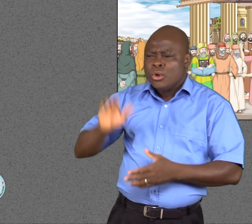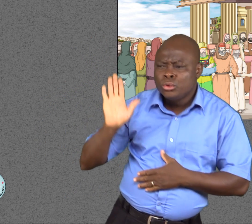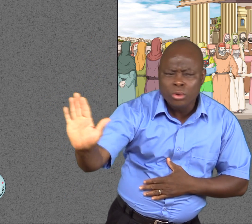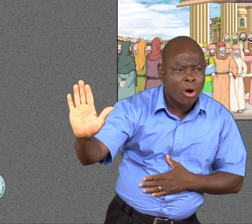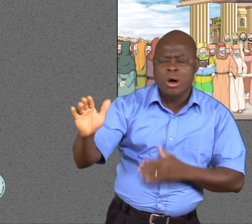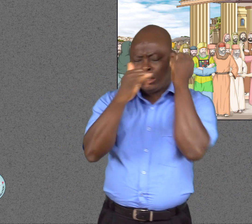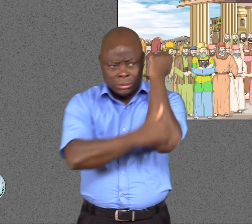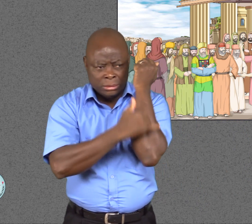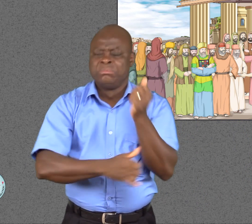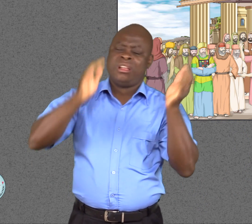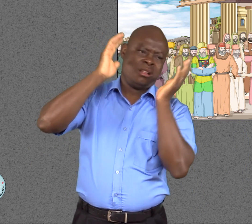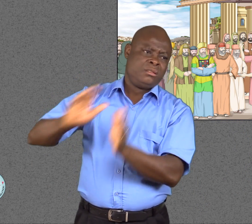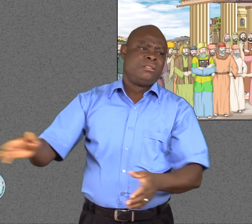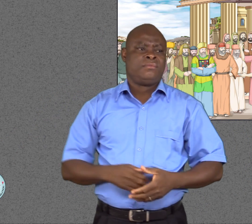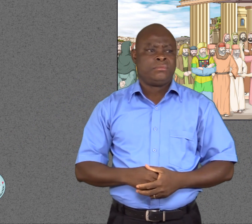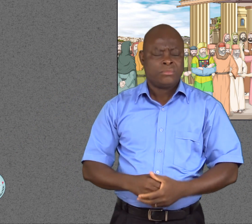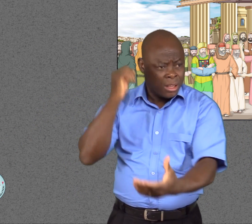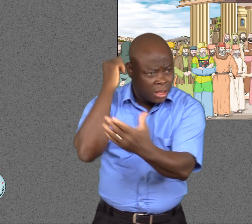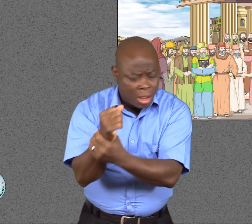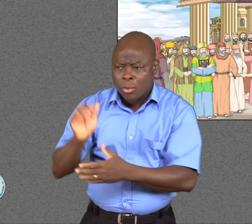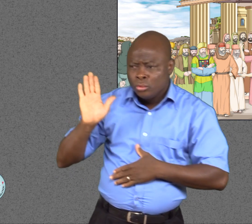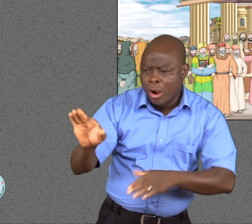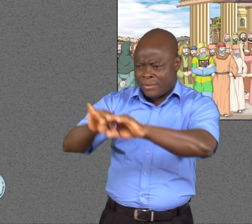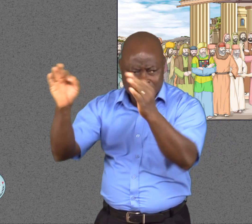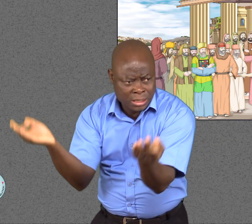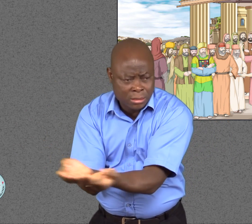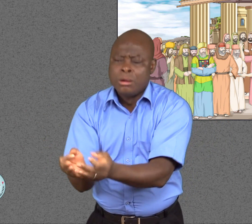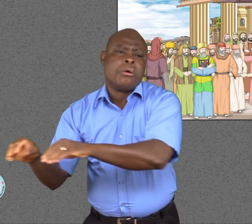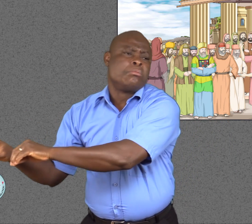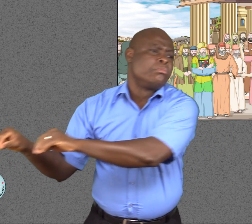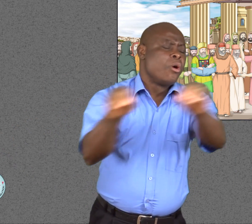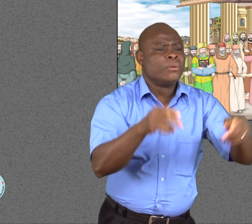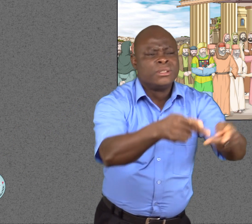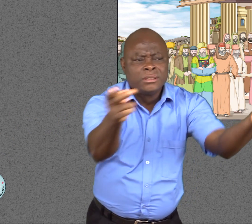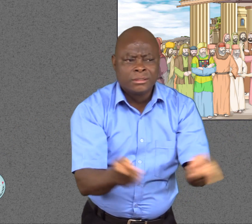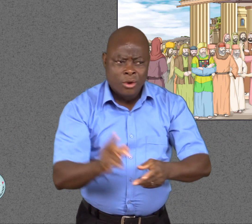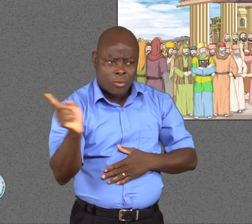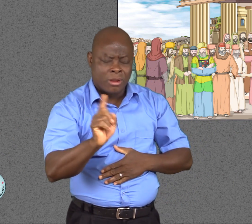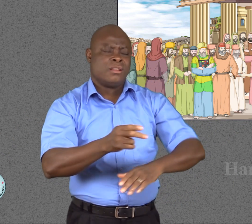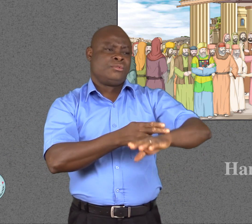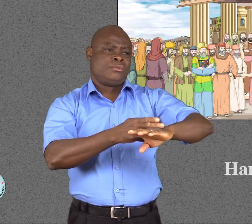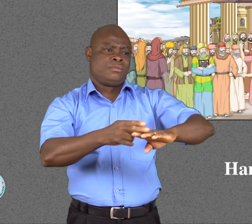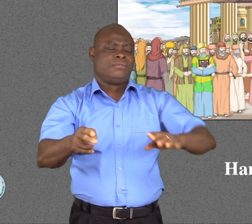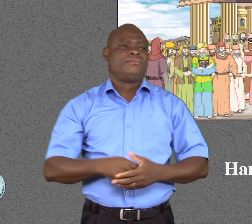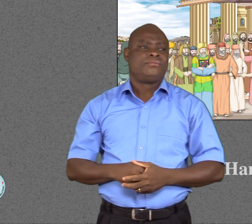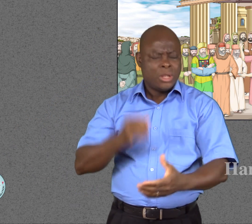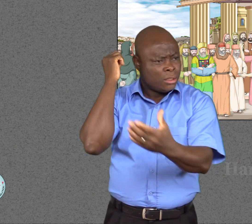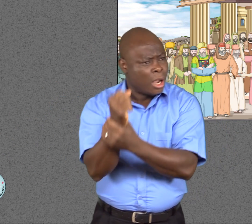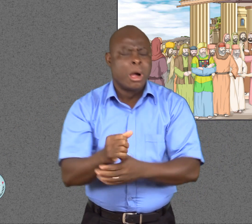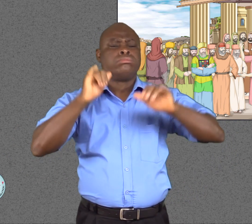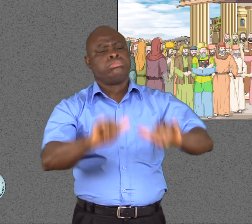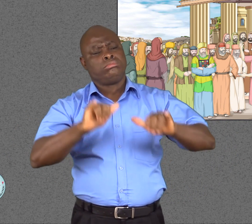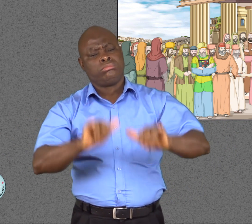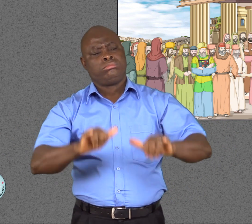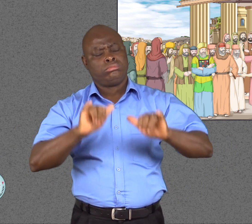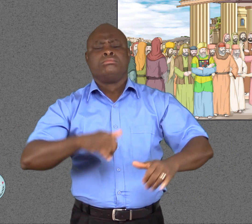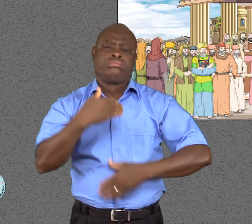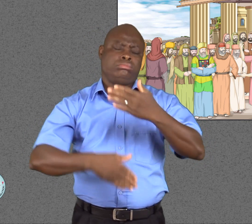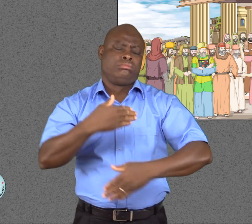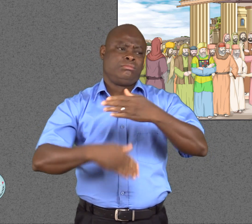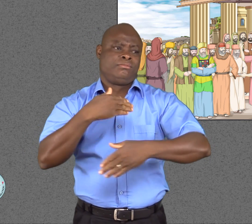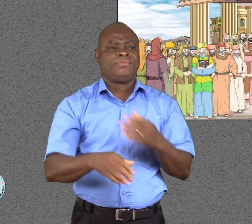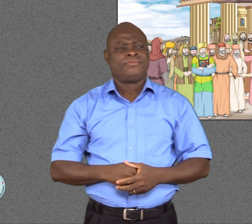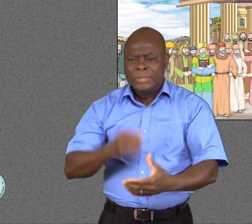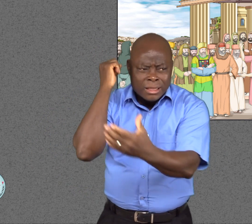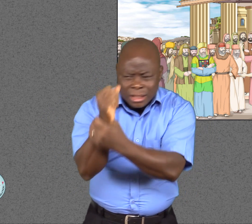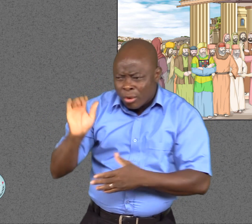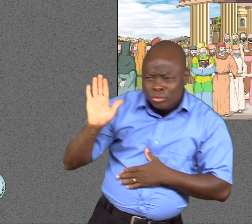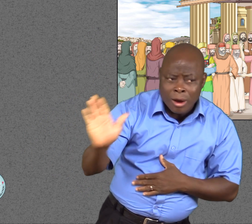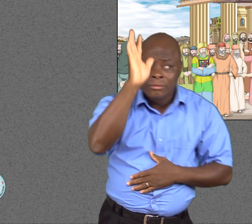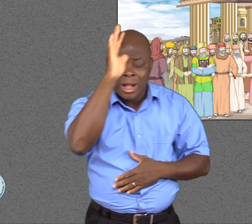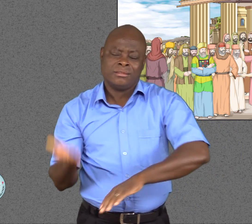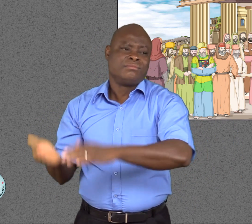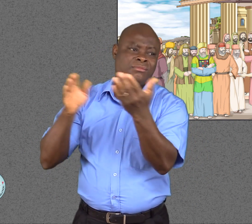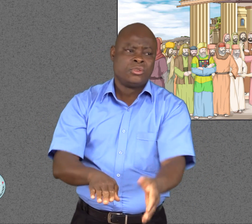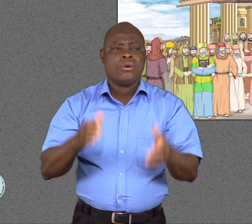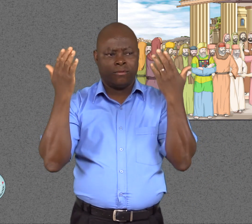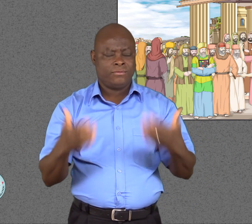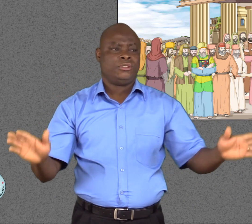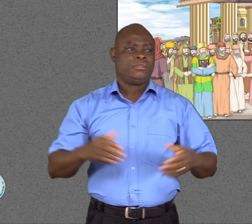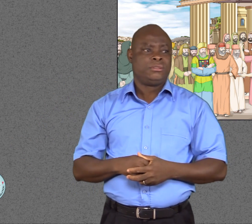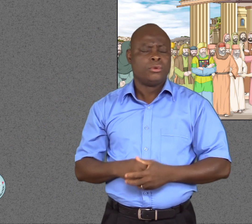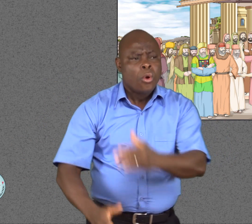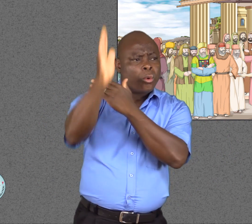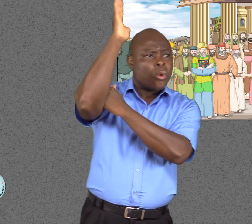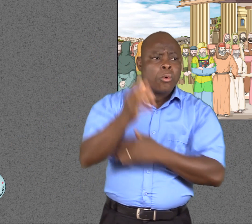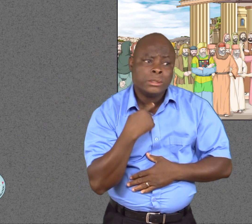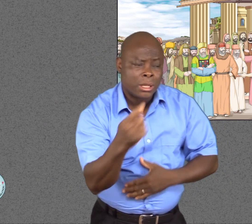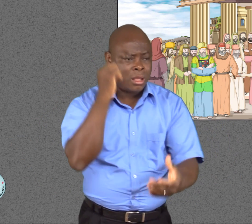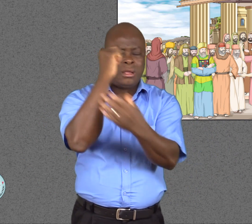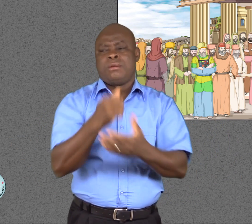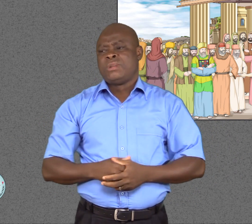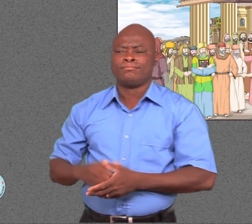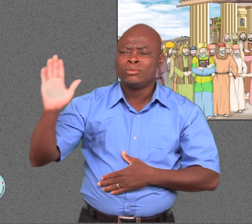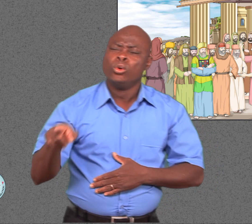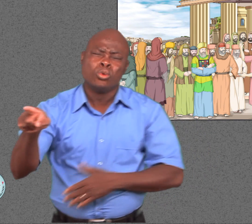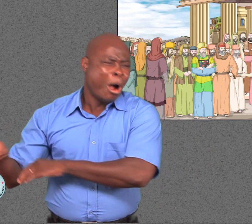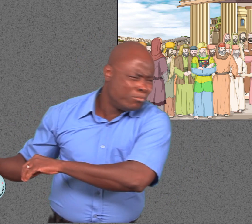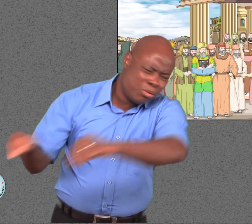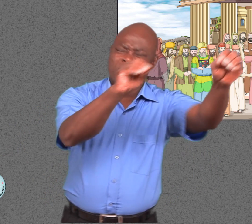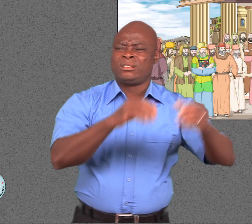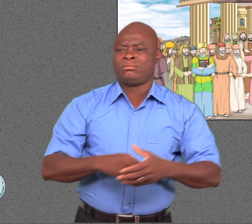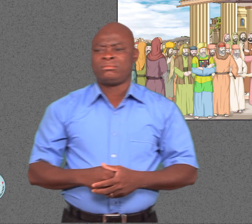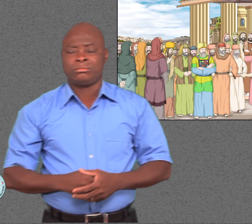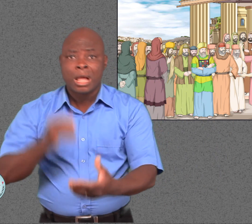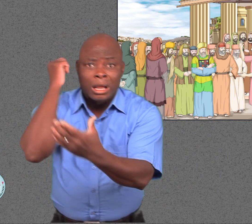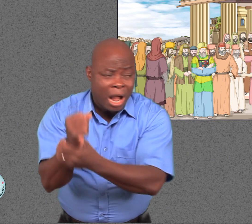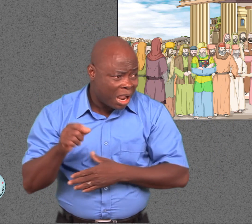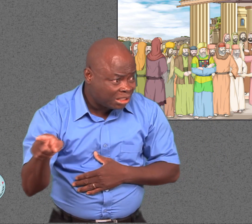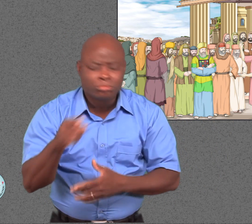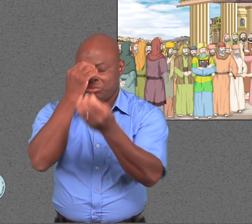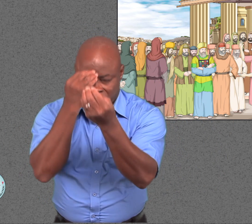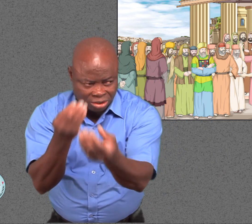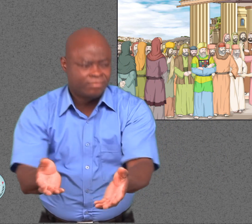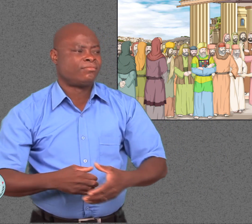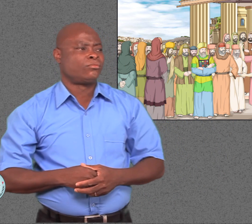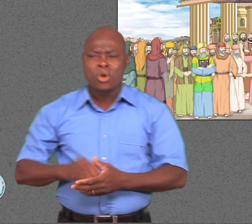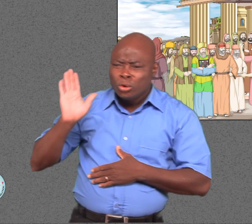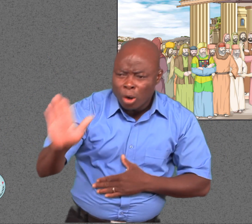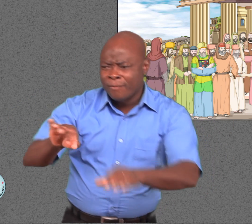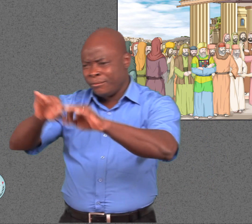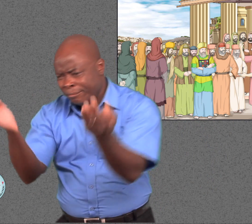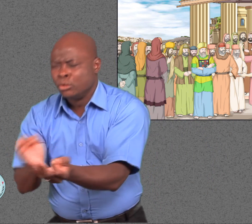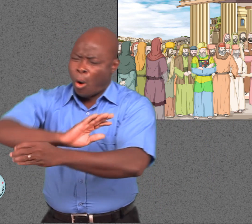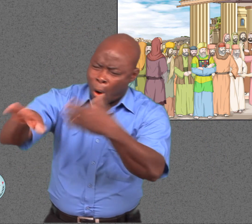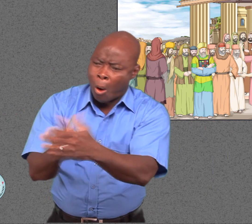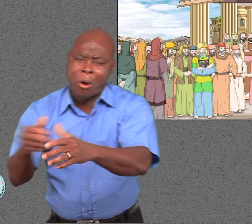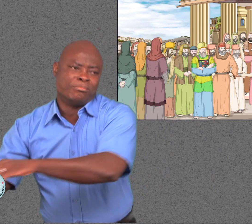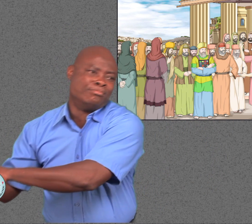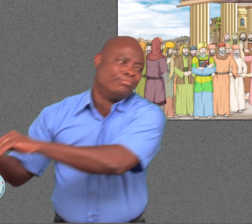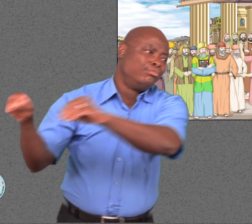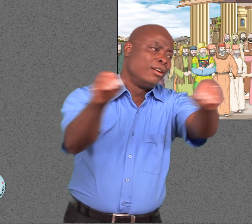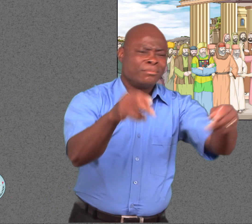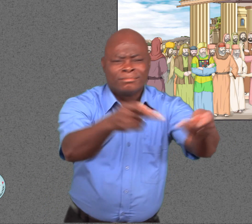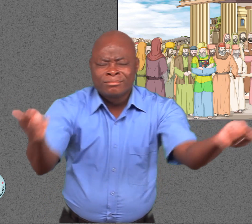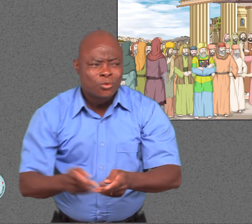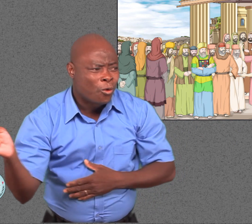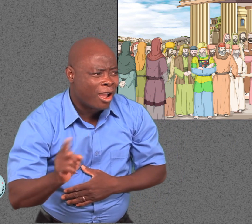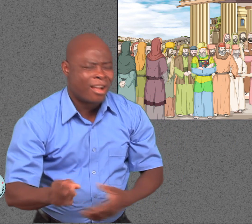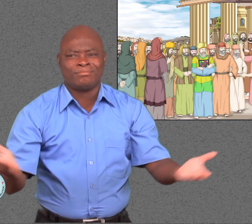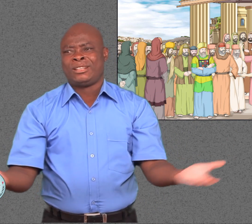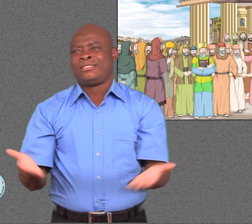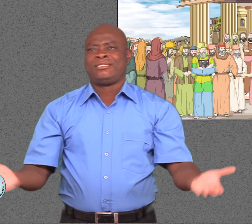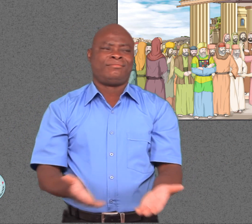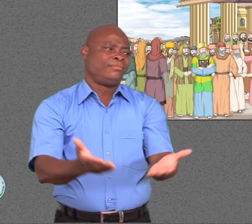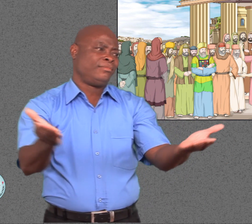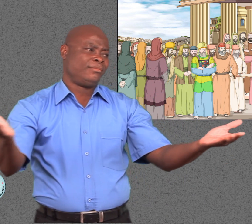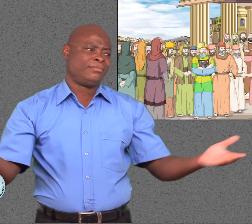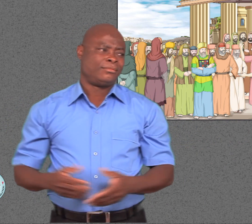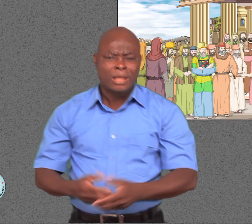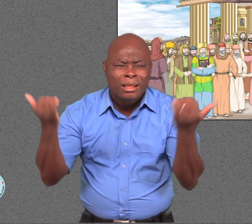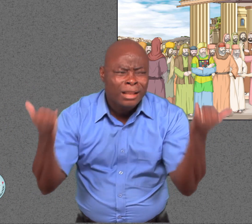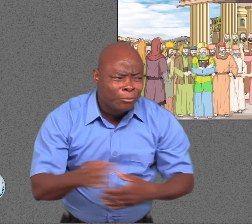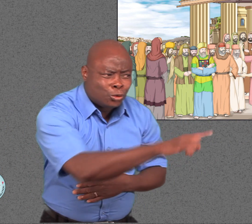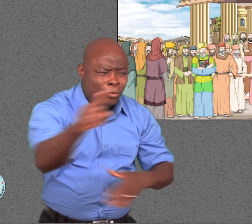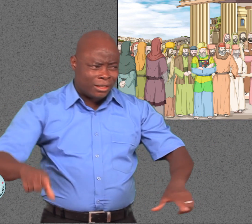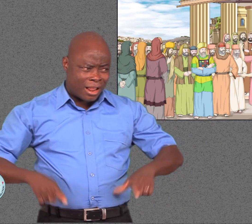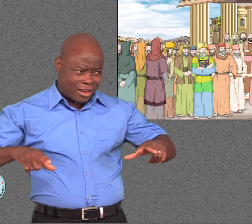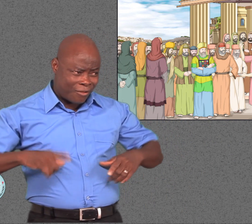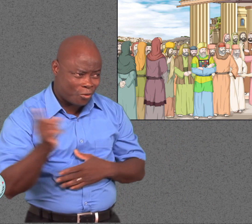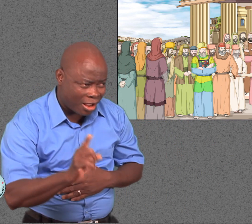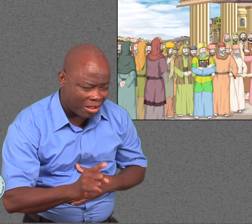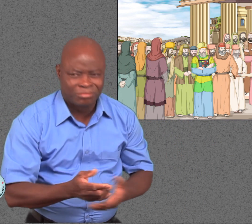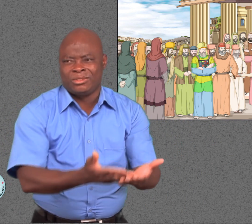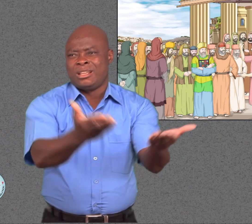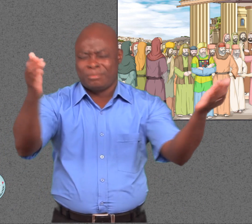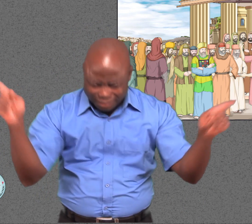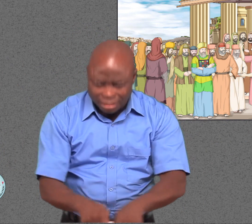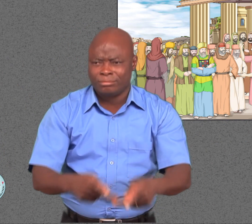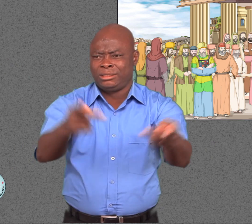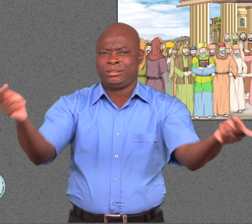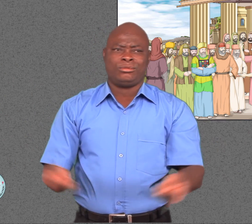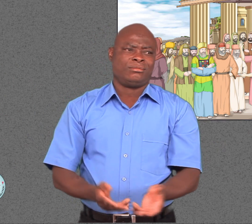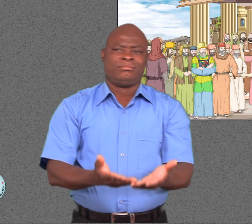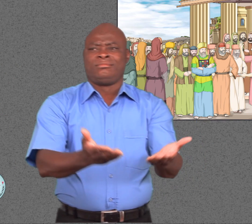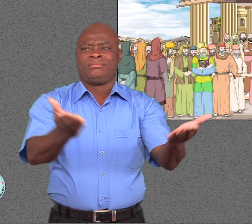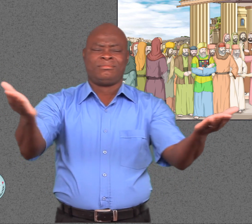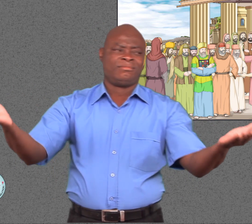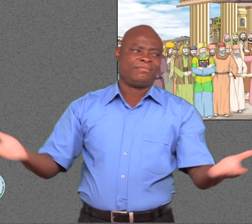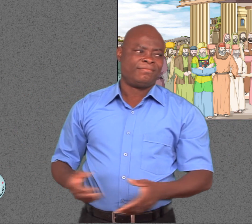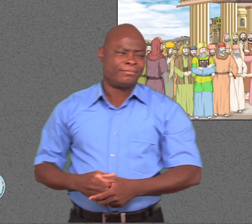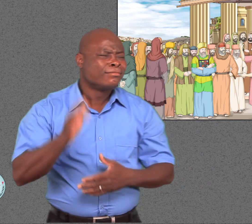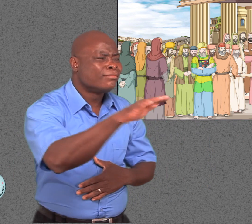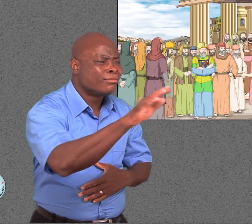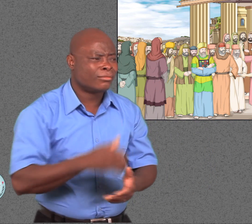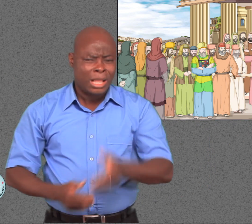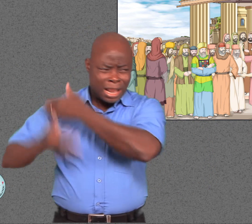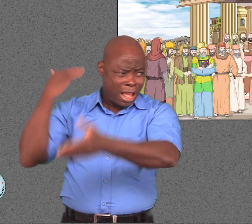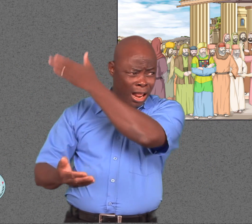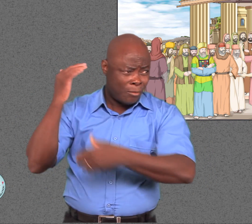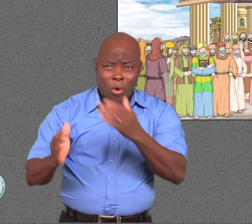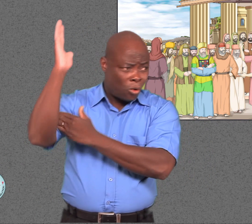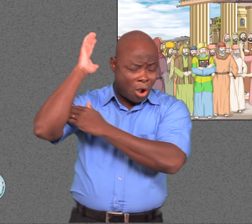So Abraham left the land of the Chaldeans and settled in Haran. After his father died, God brought him out of that place and into this land where you are now living.